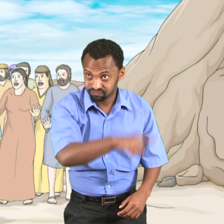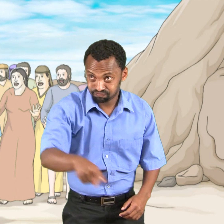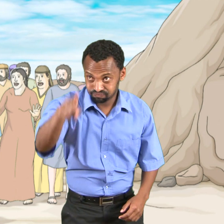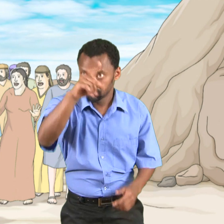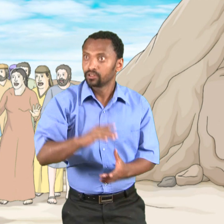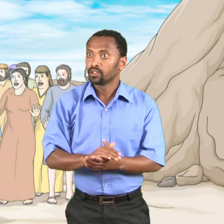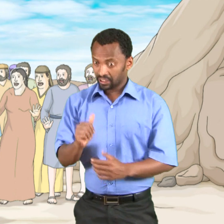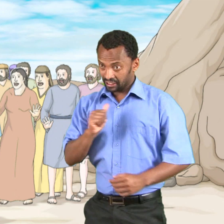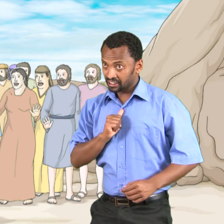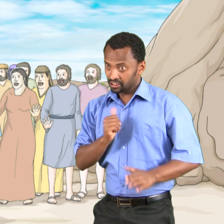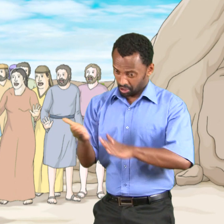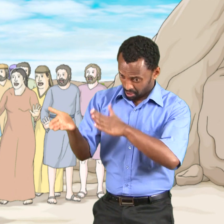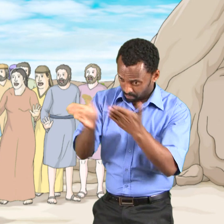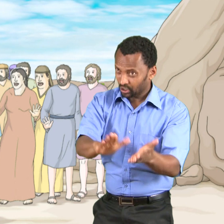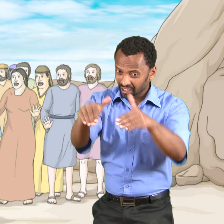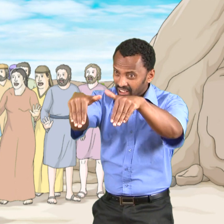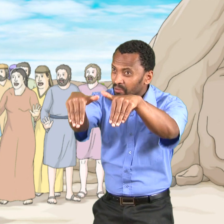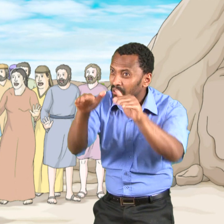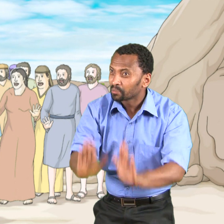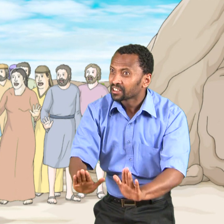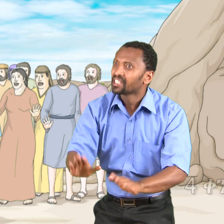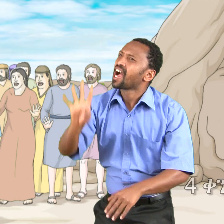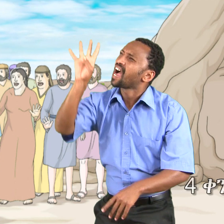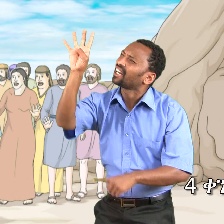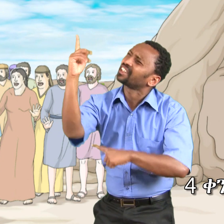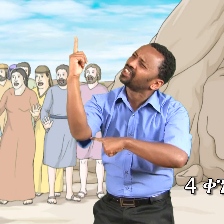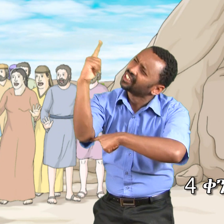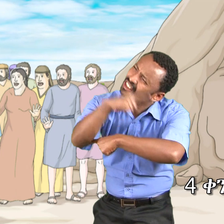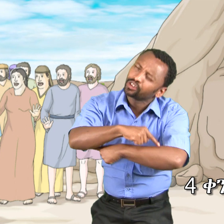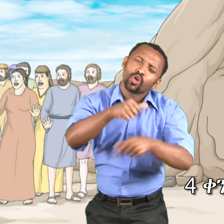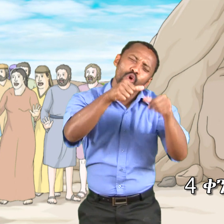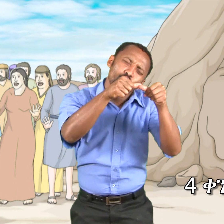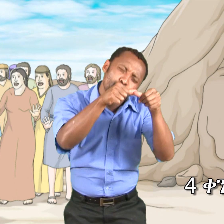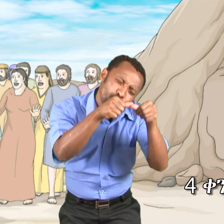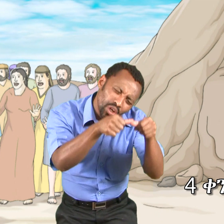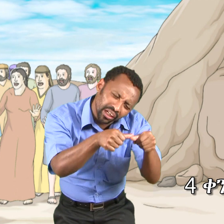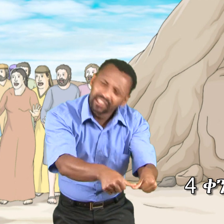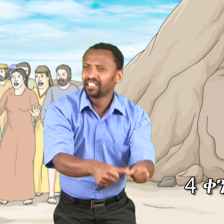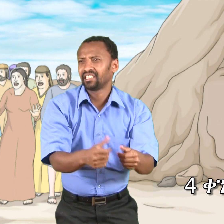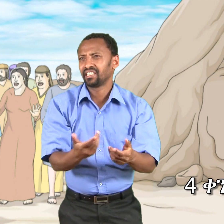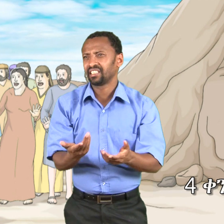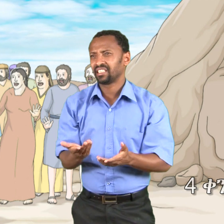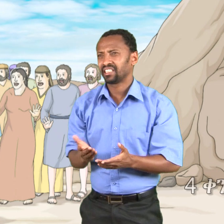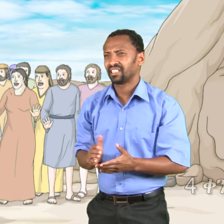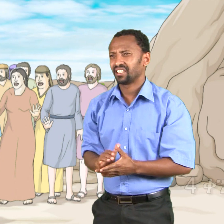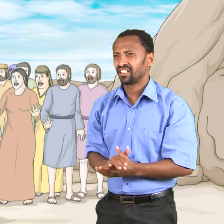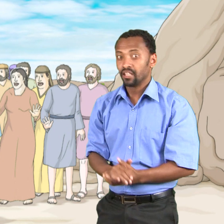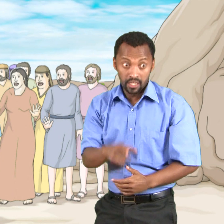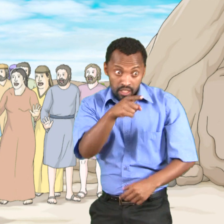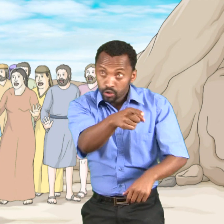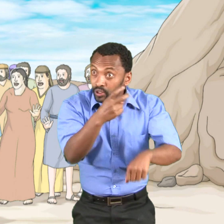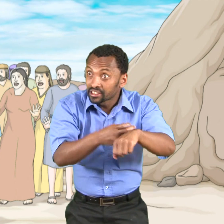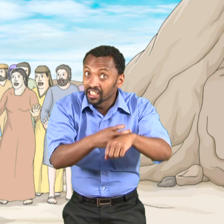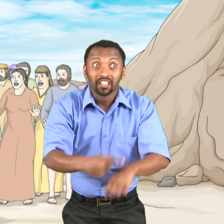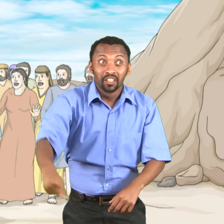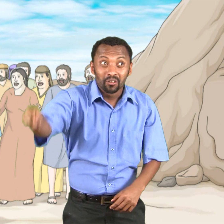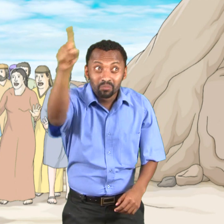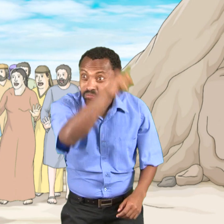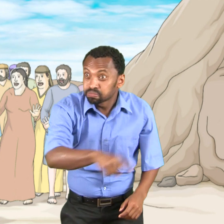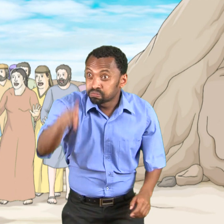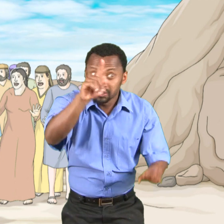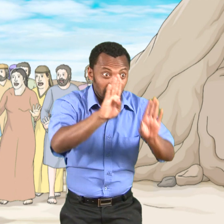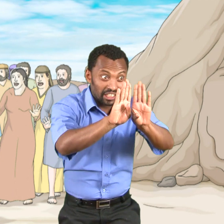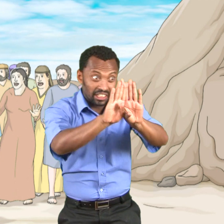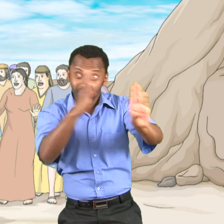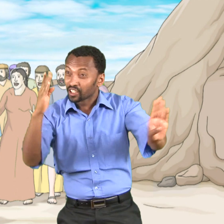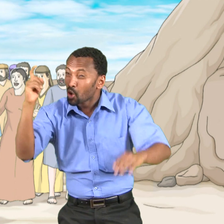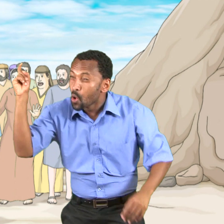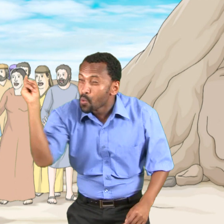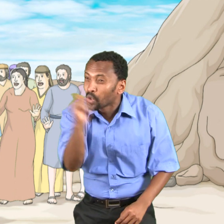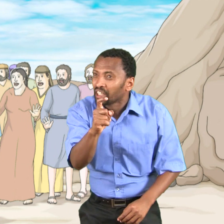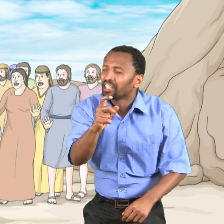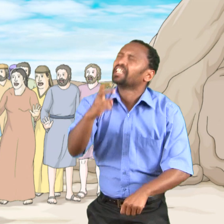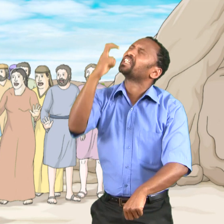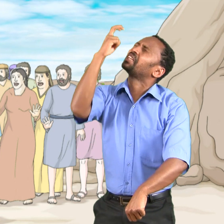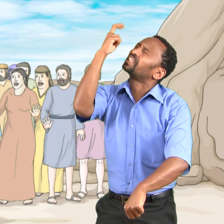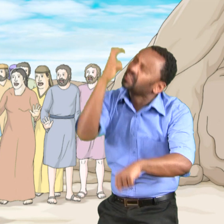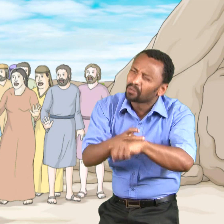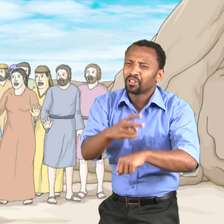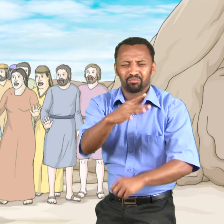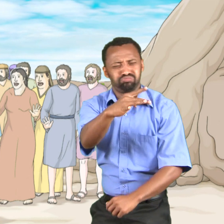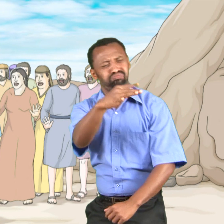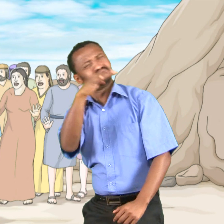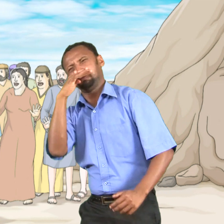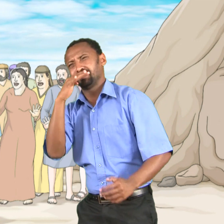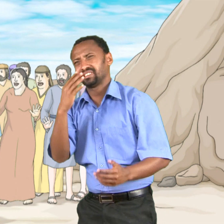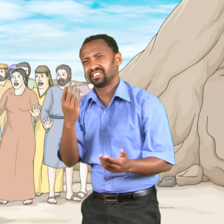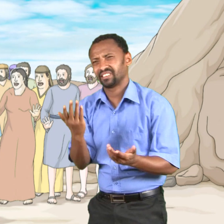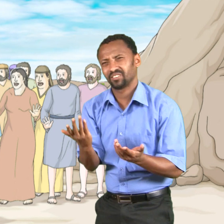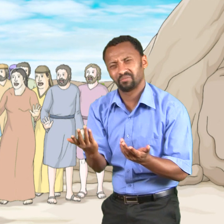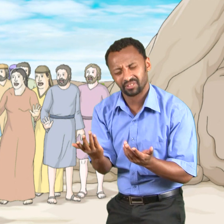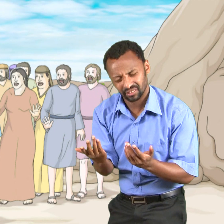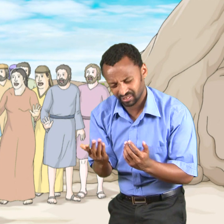“It has already been four days.”